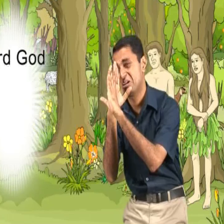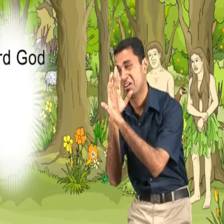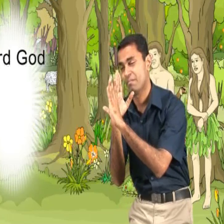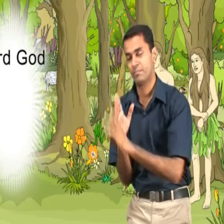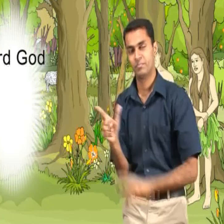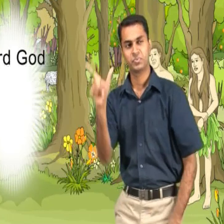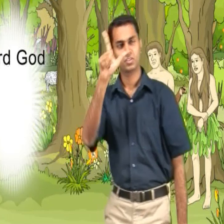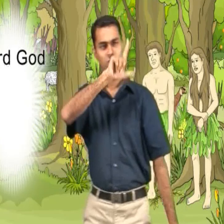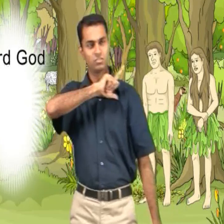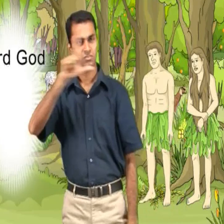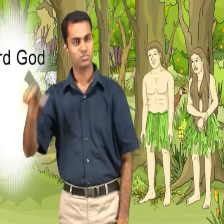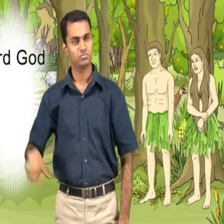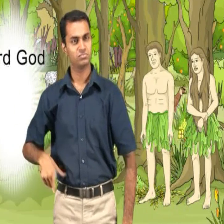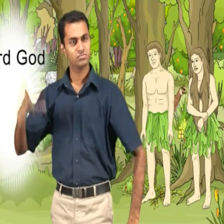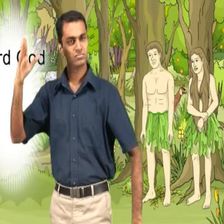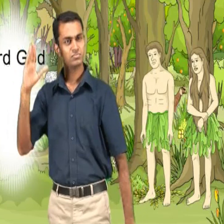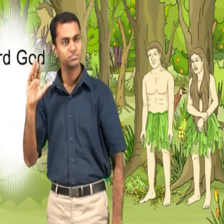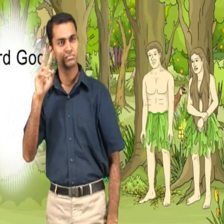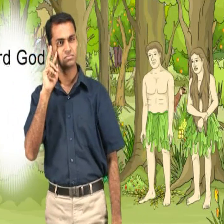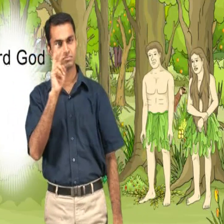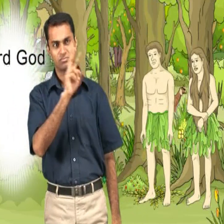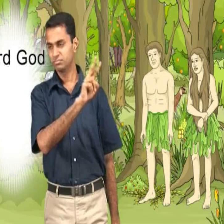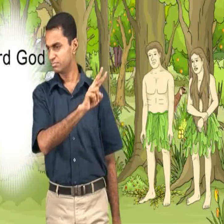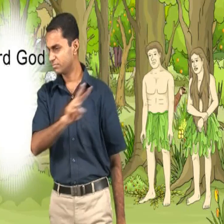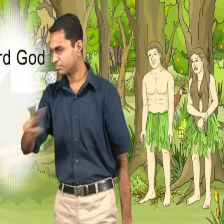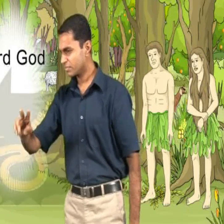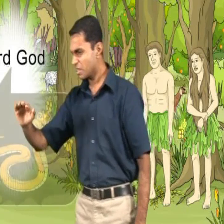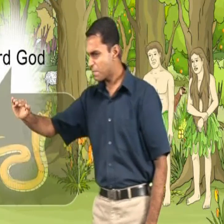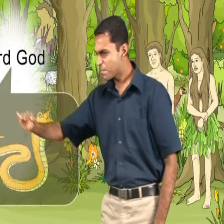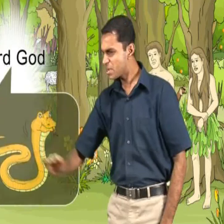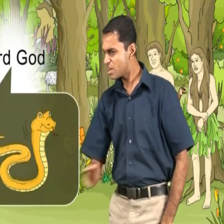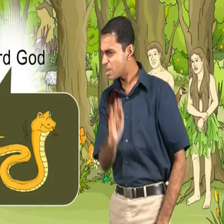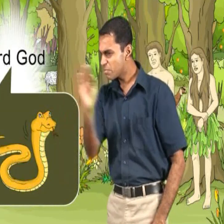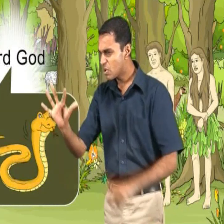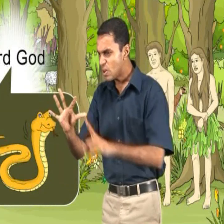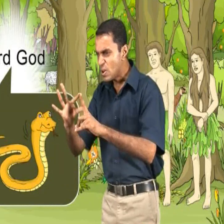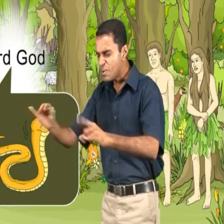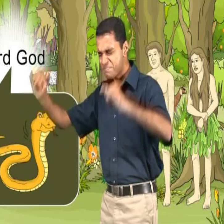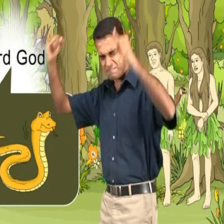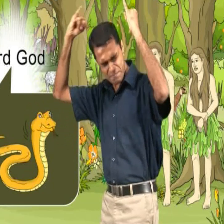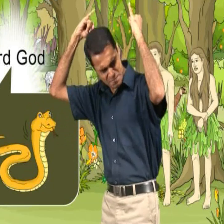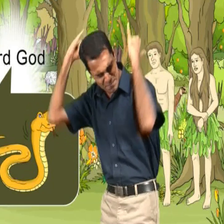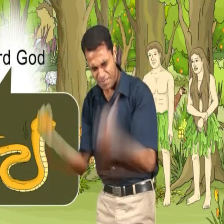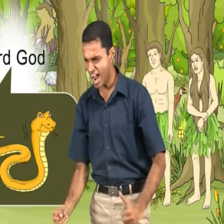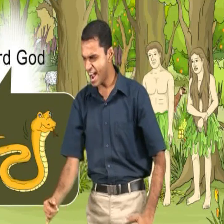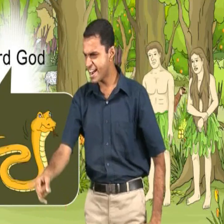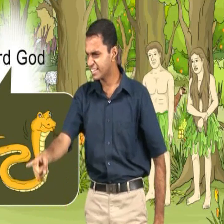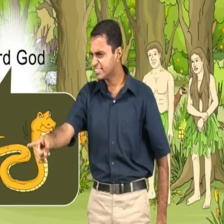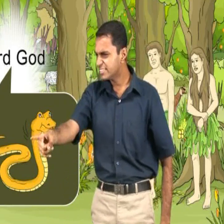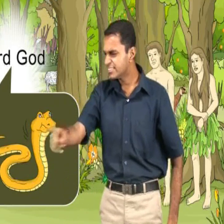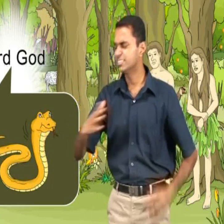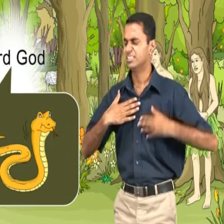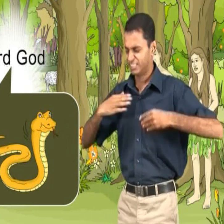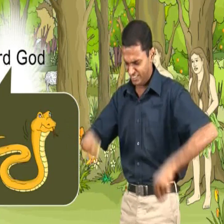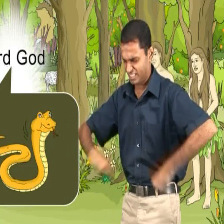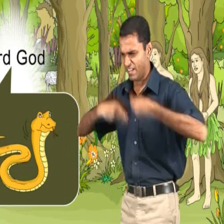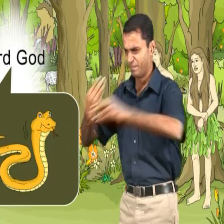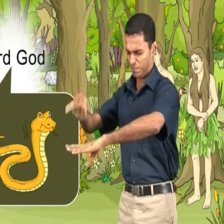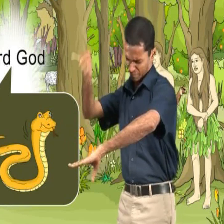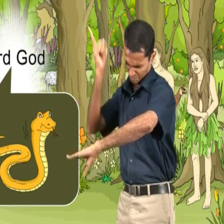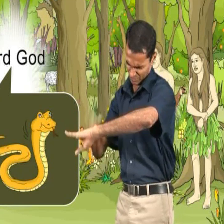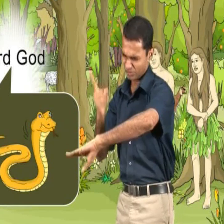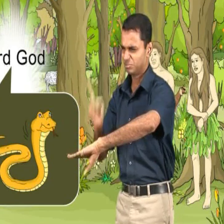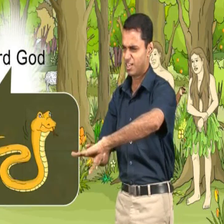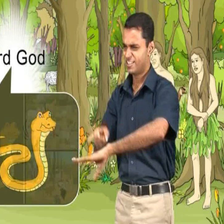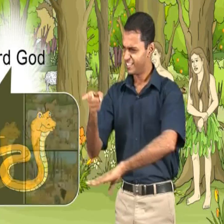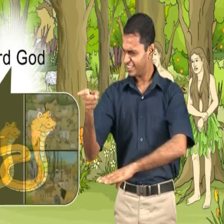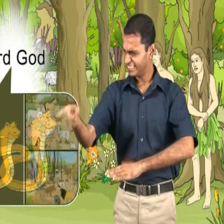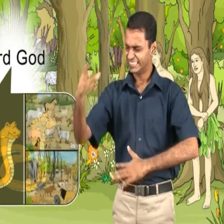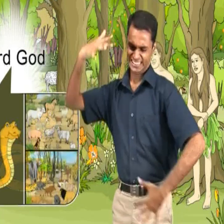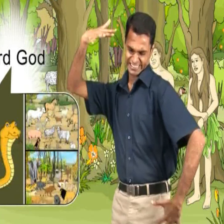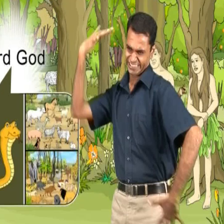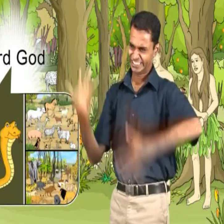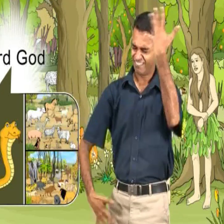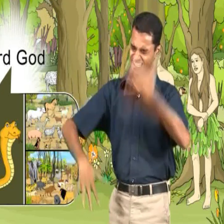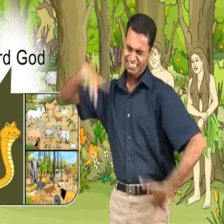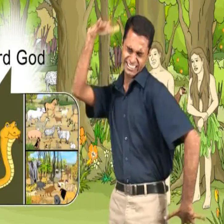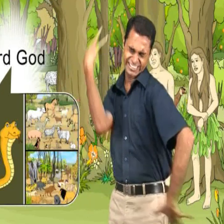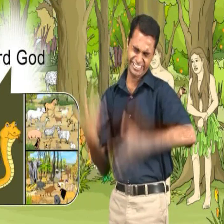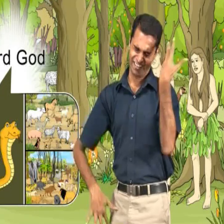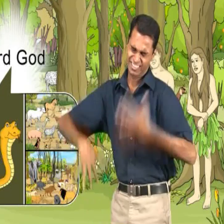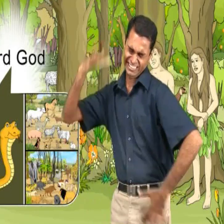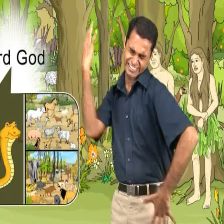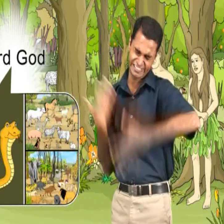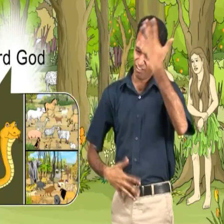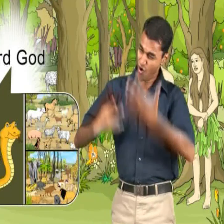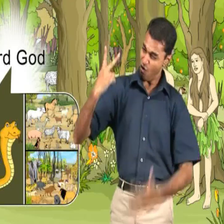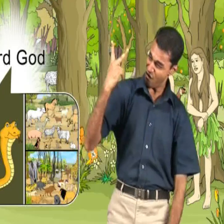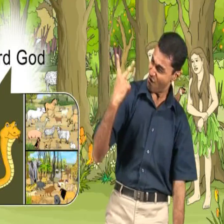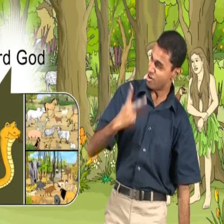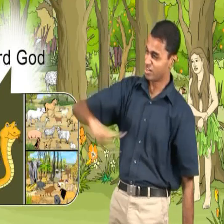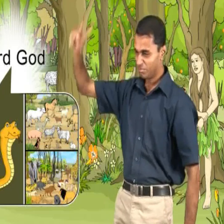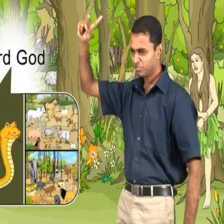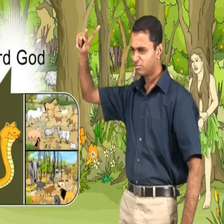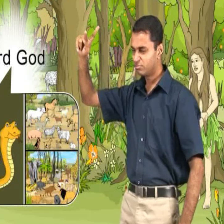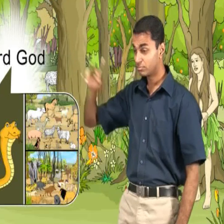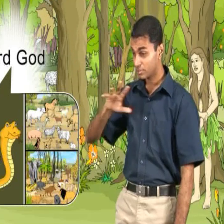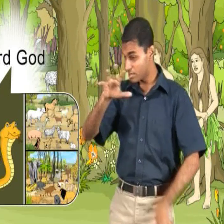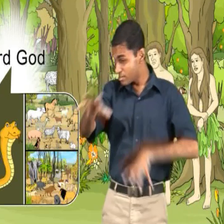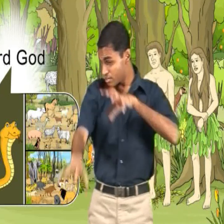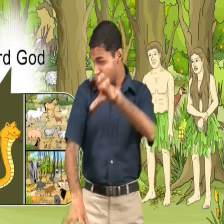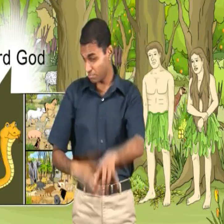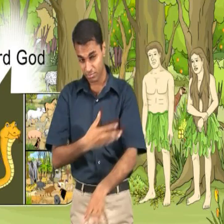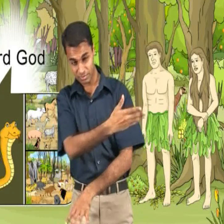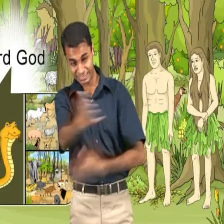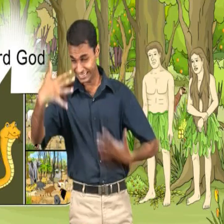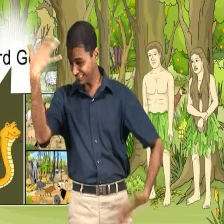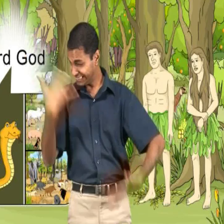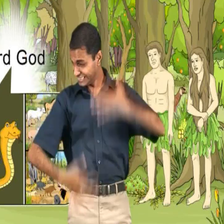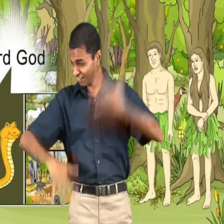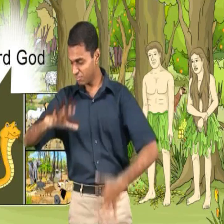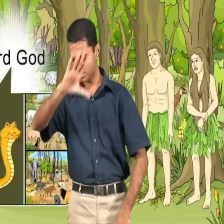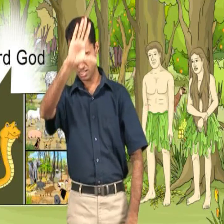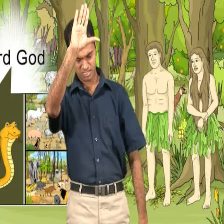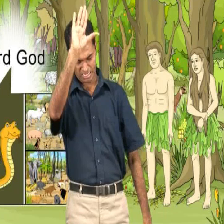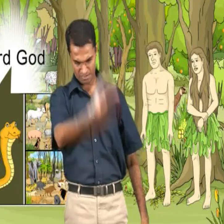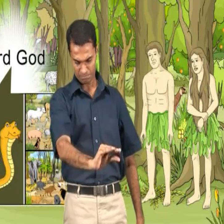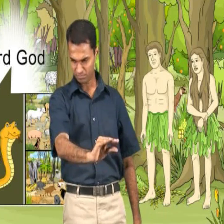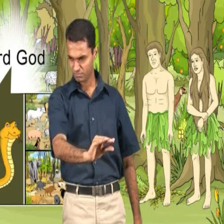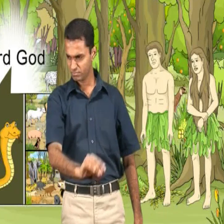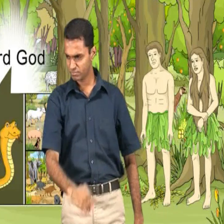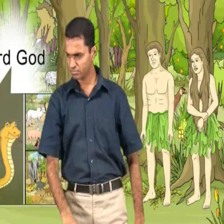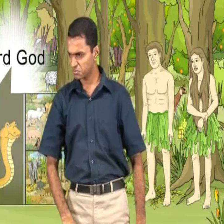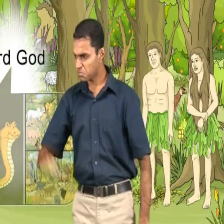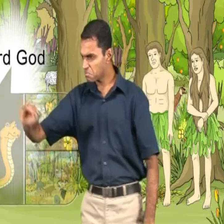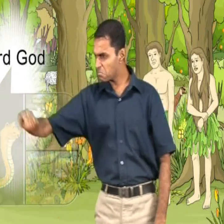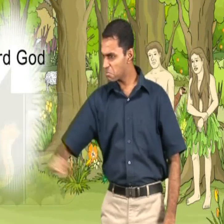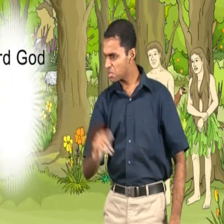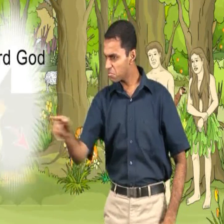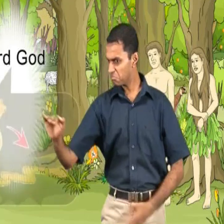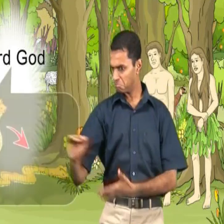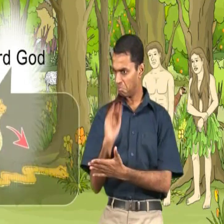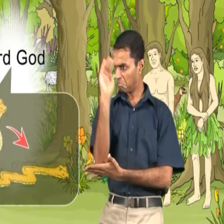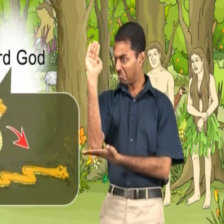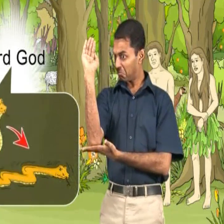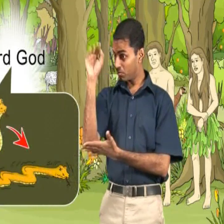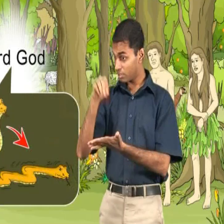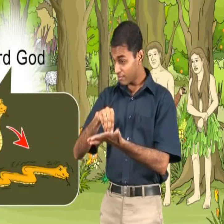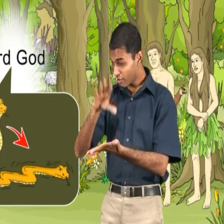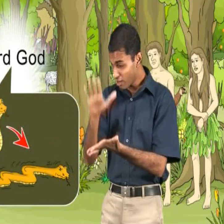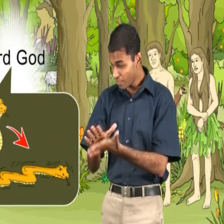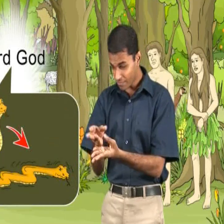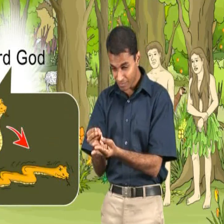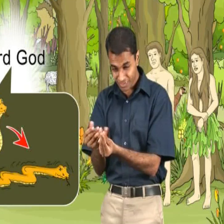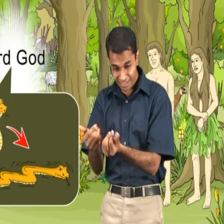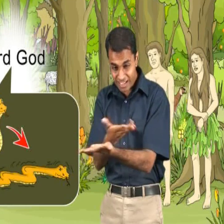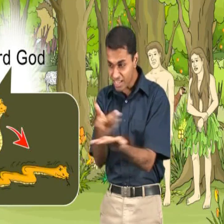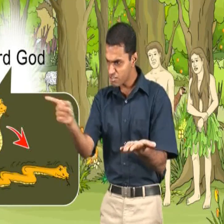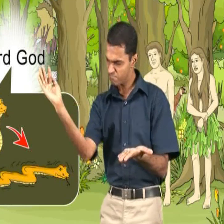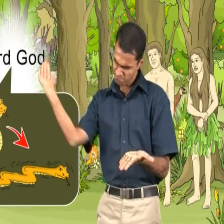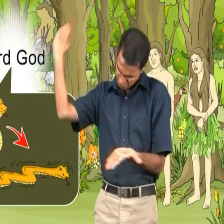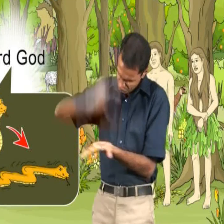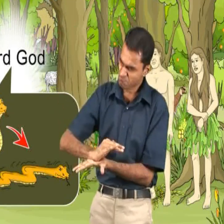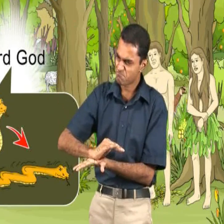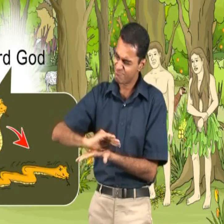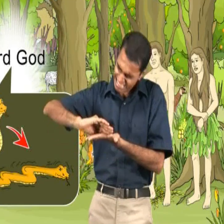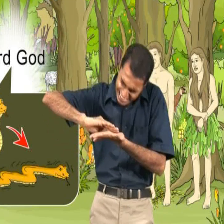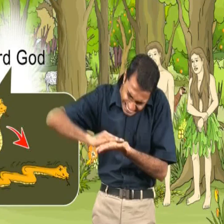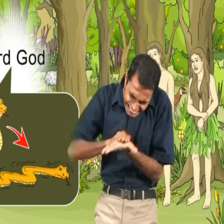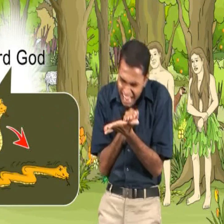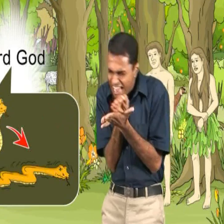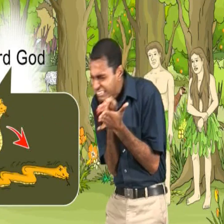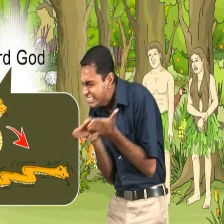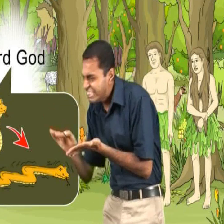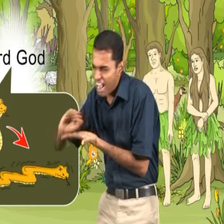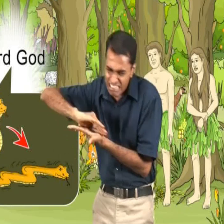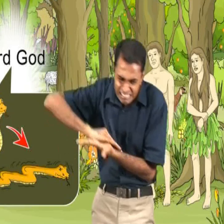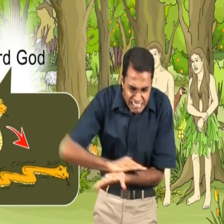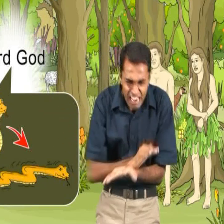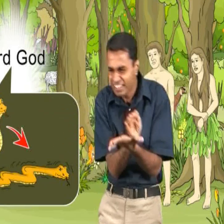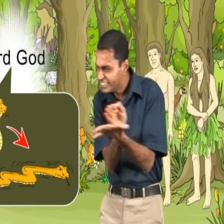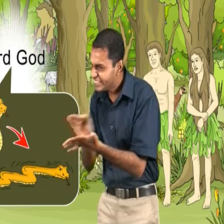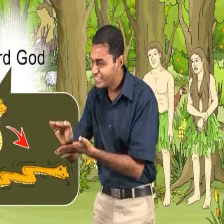So the LORD God said to the serpent: “Because you have done this, cursed are you above all livestock and every beast of the field!